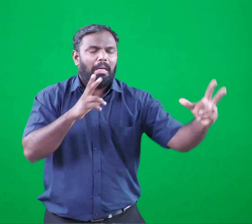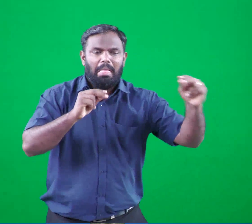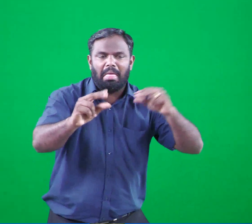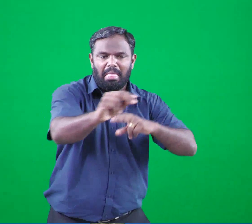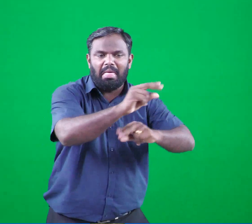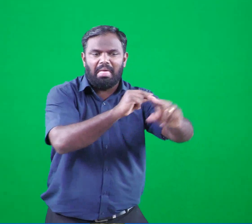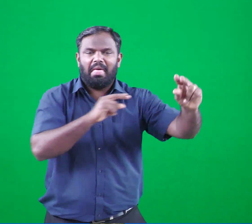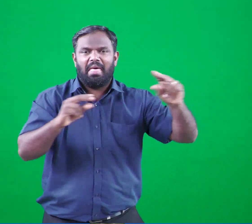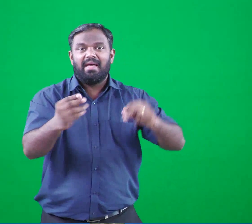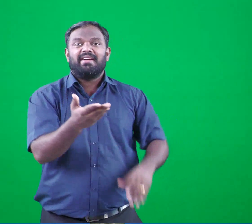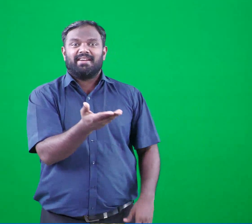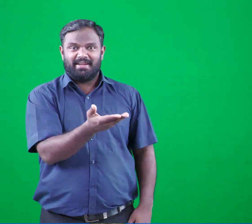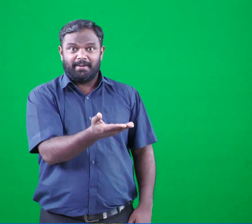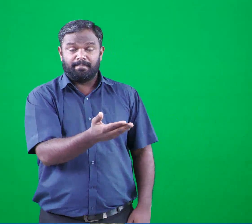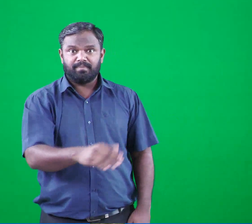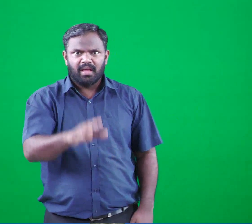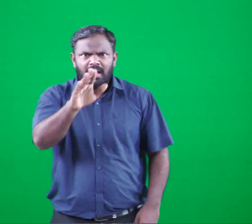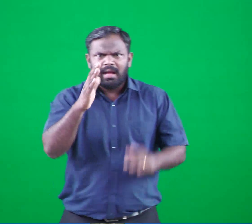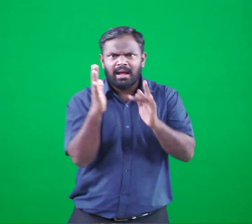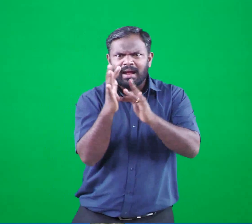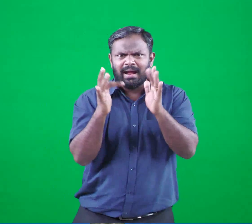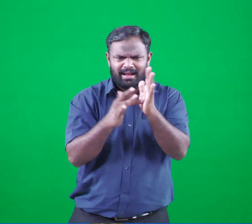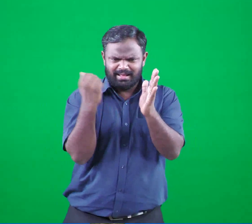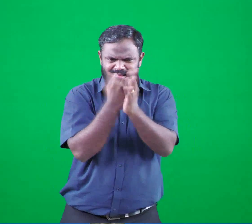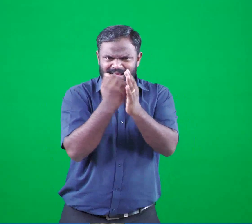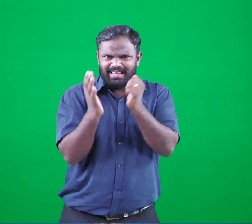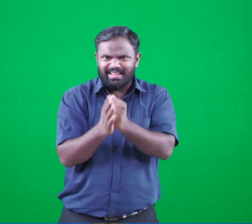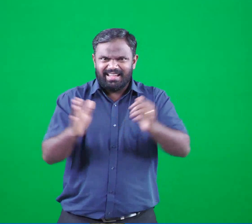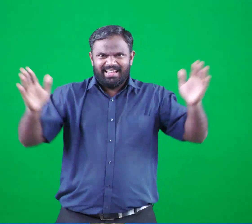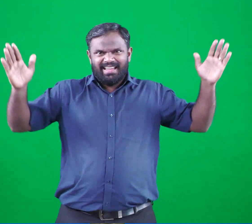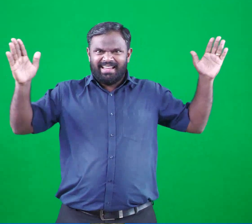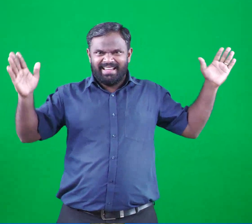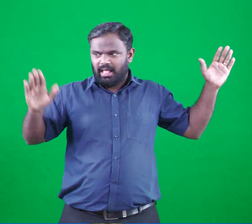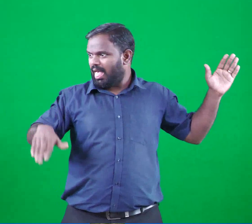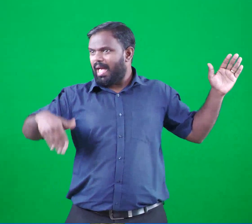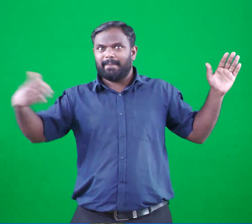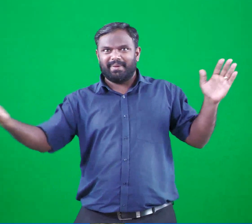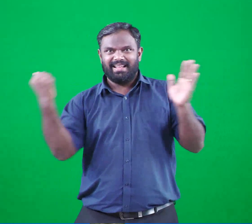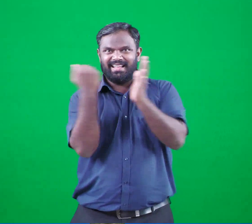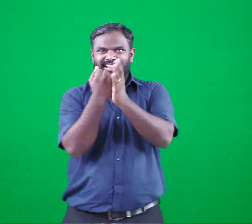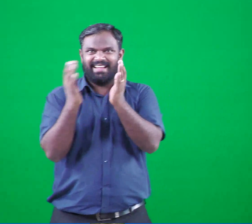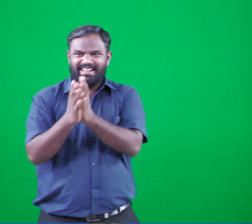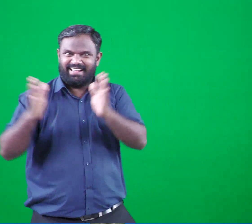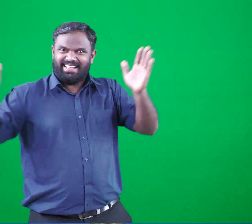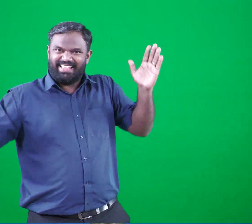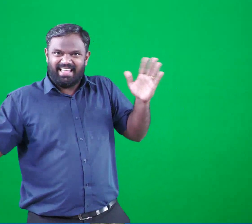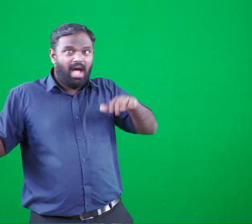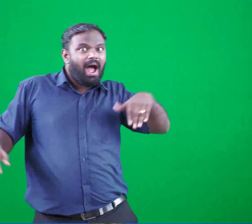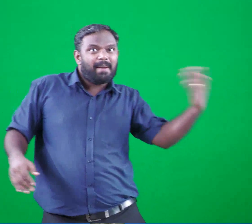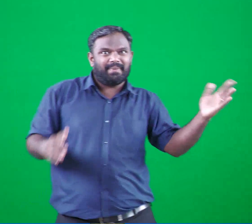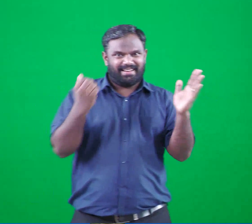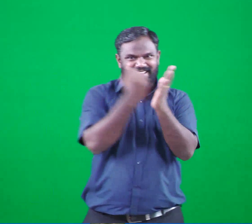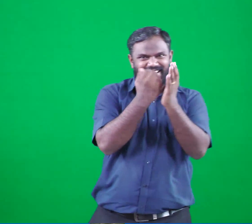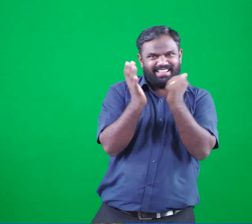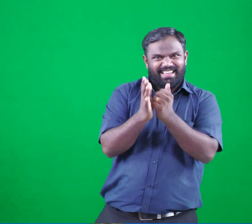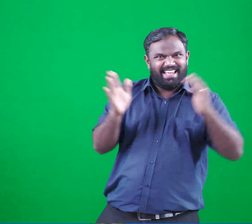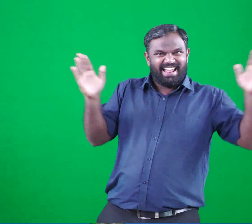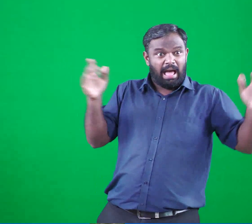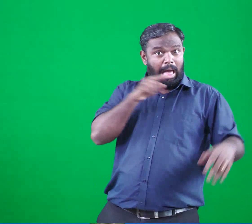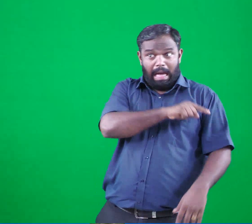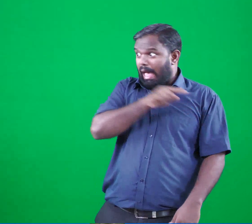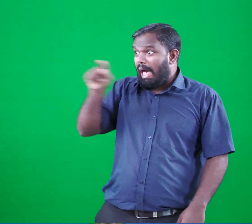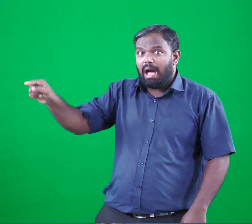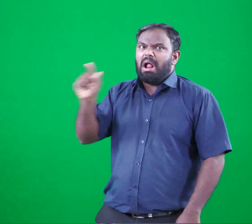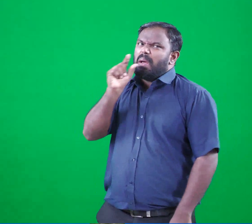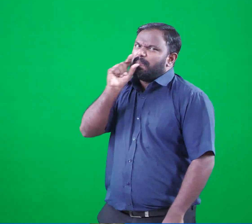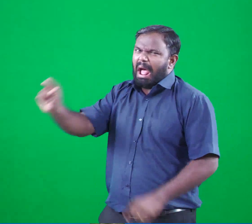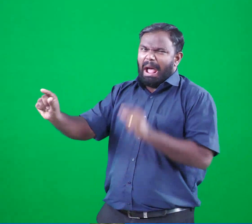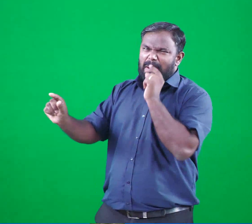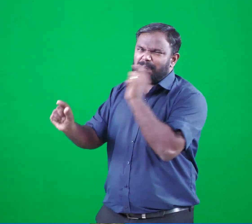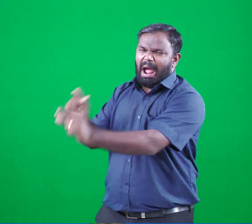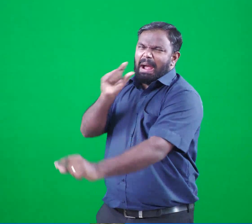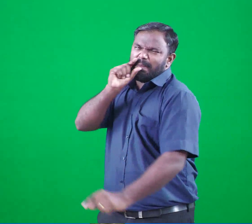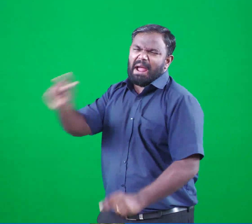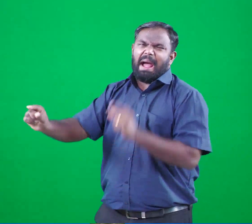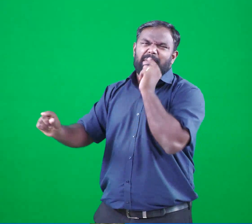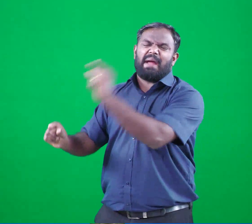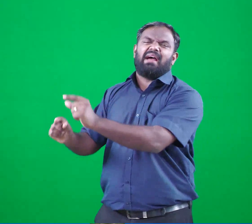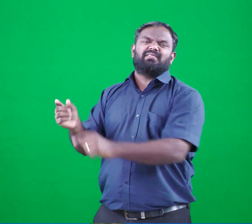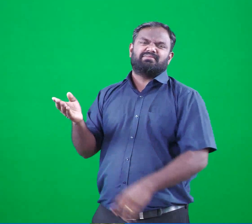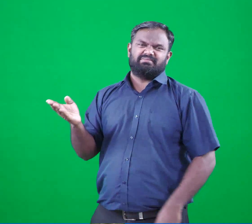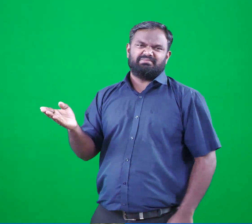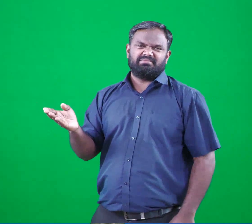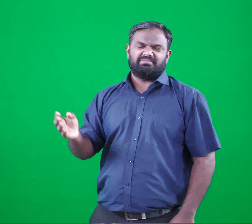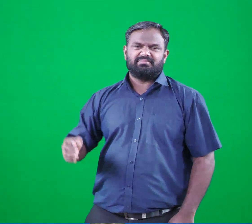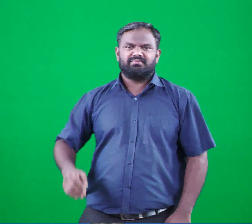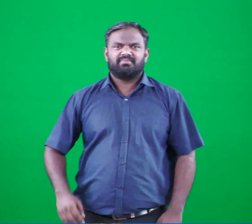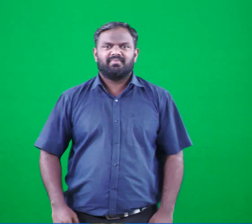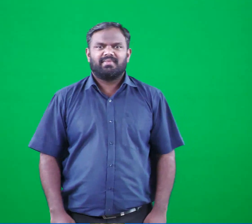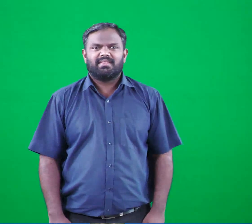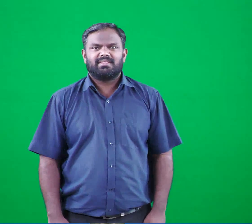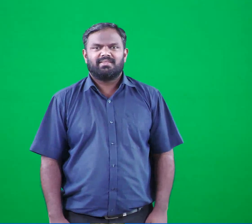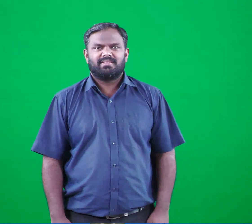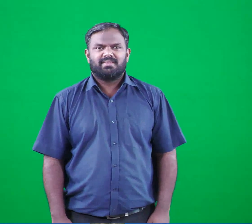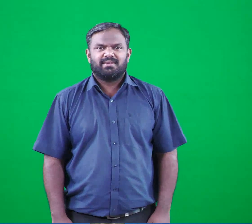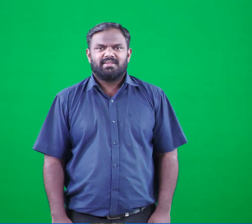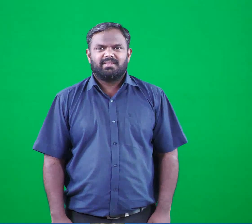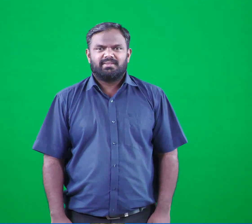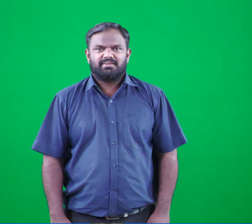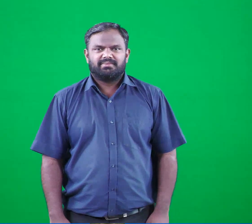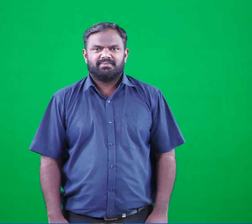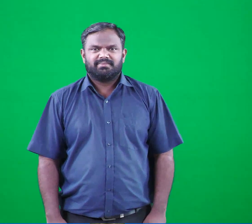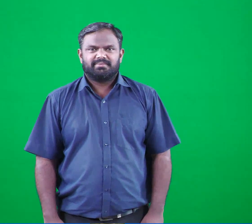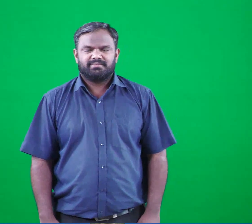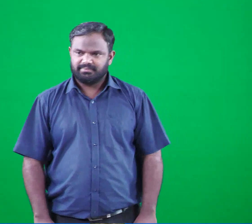And even those who were crucified with Him berated Him.